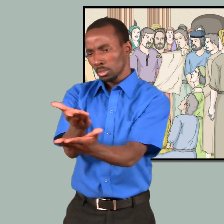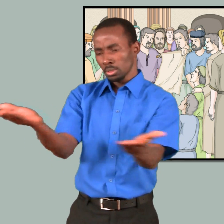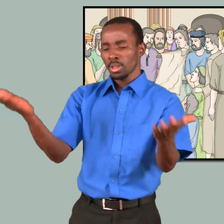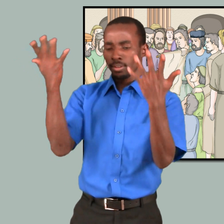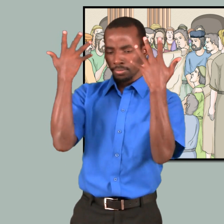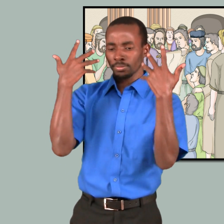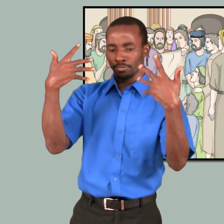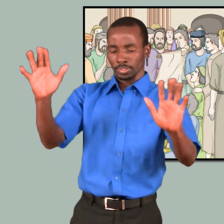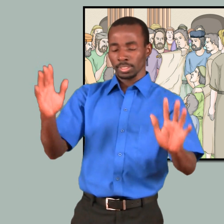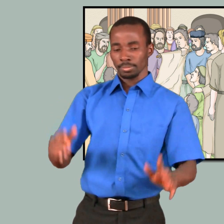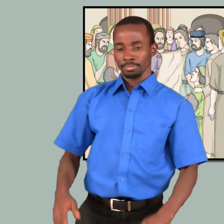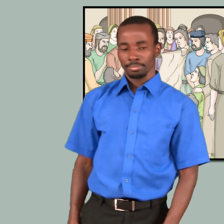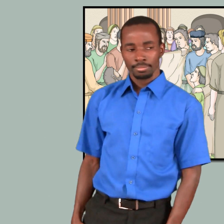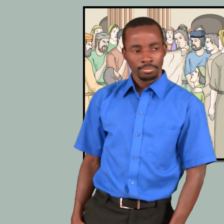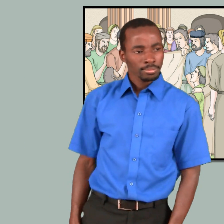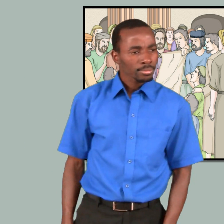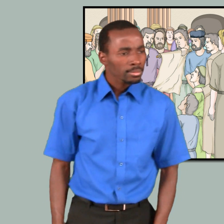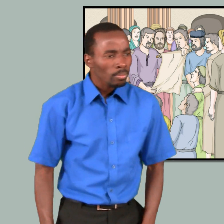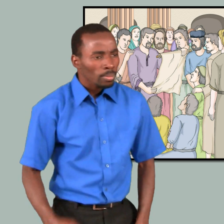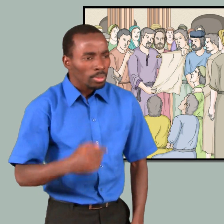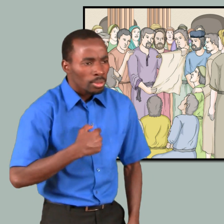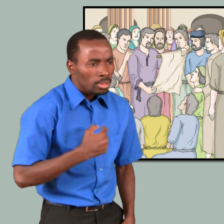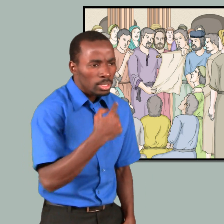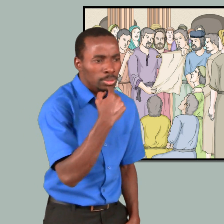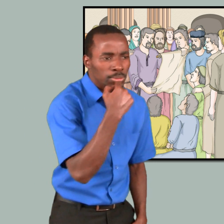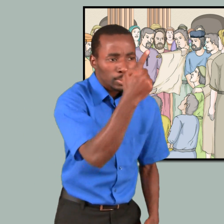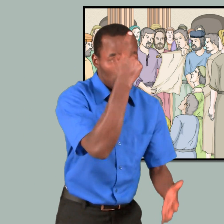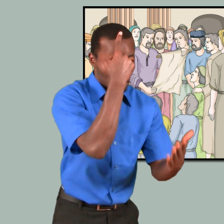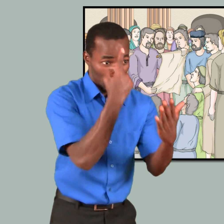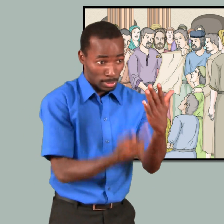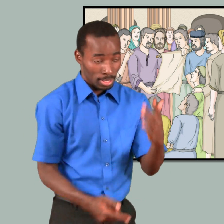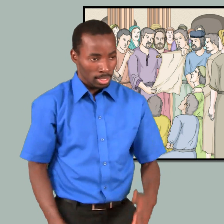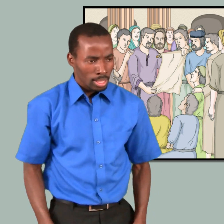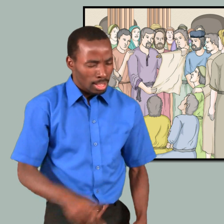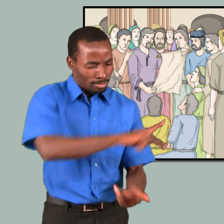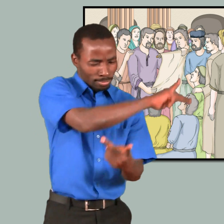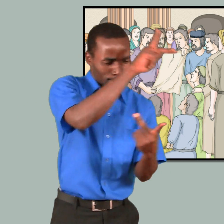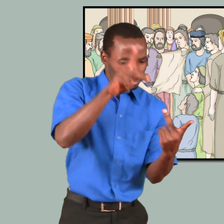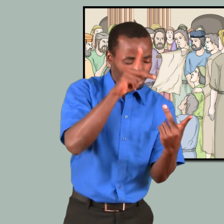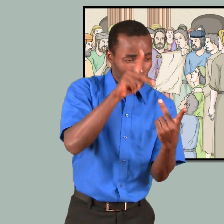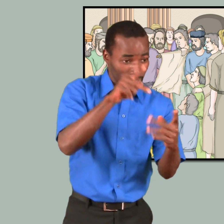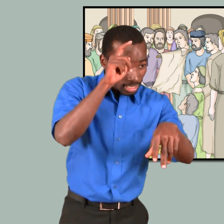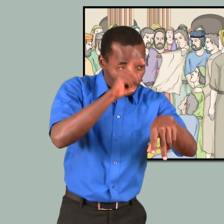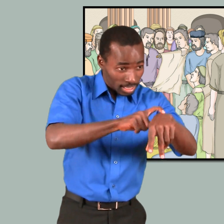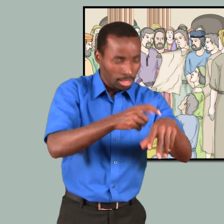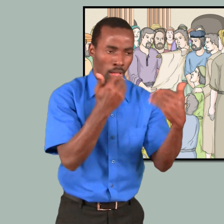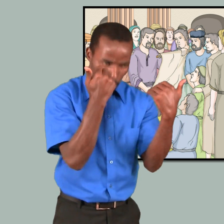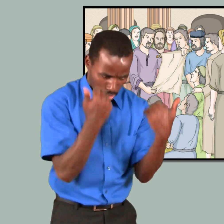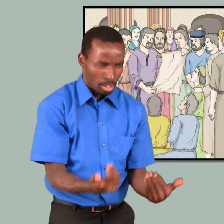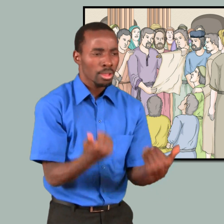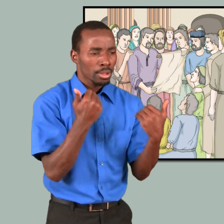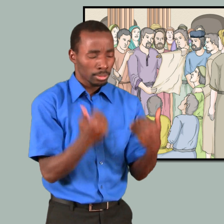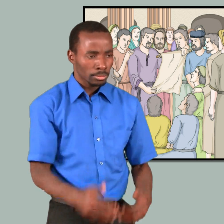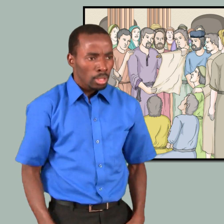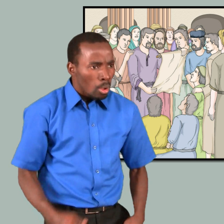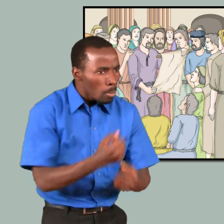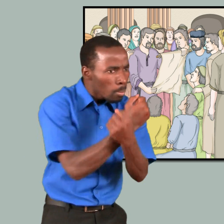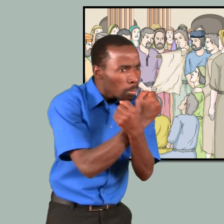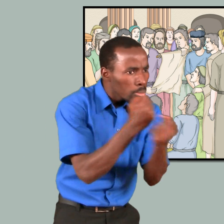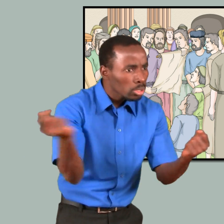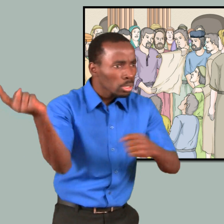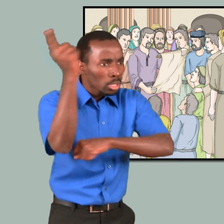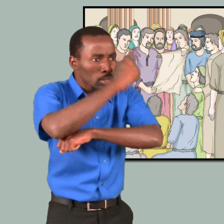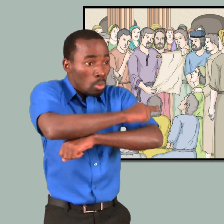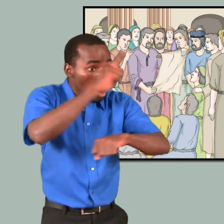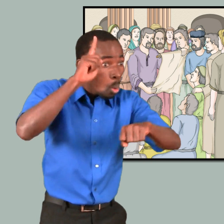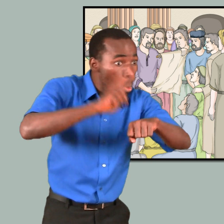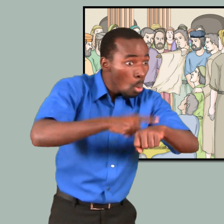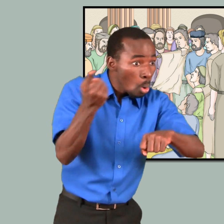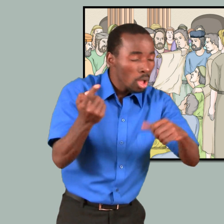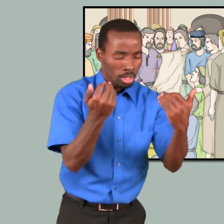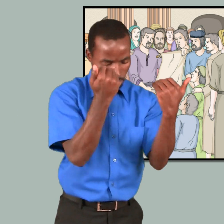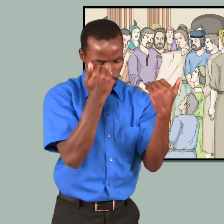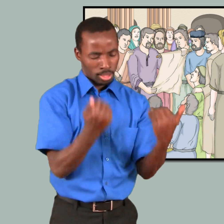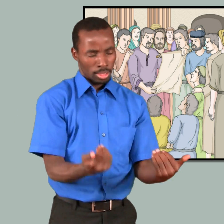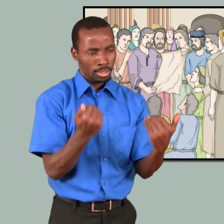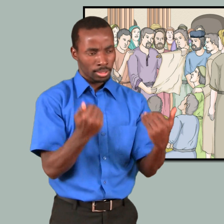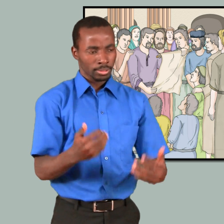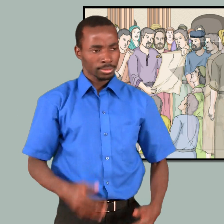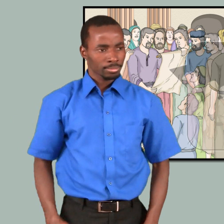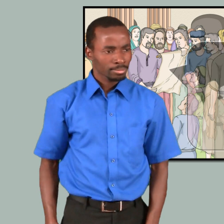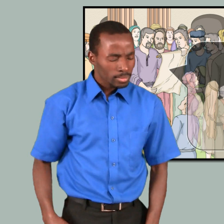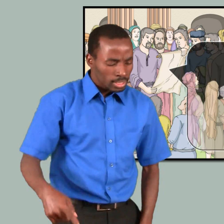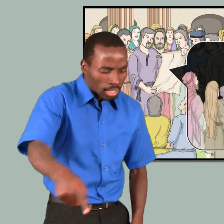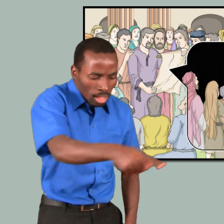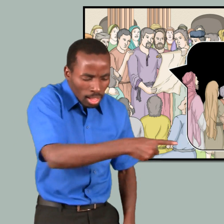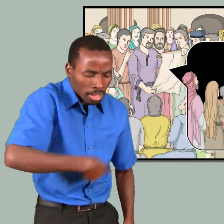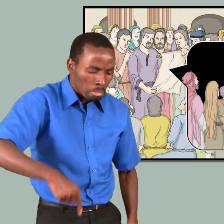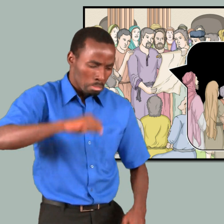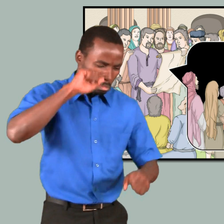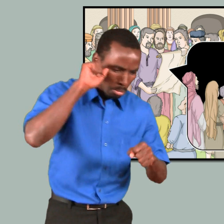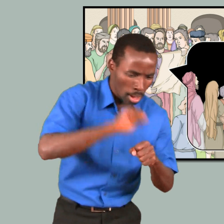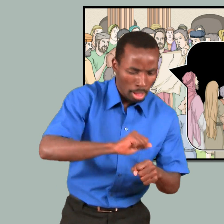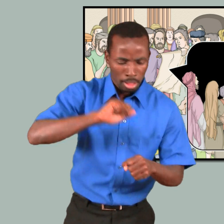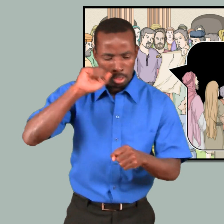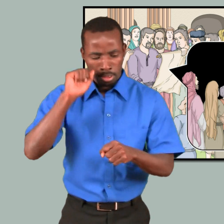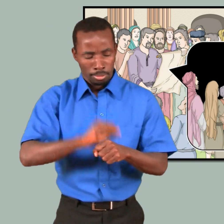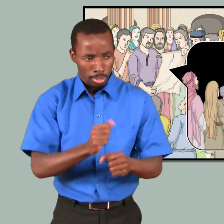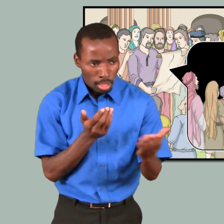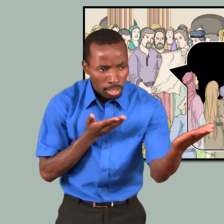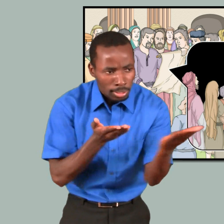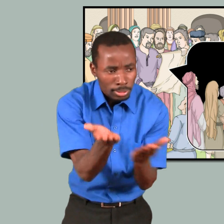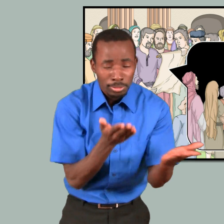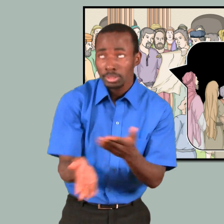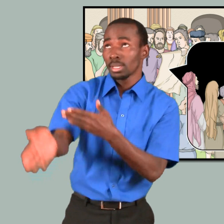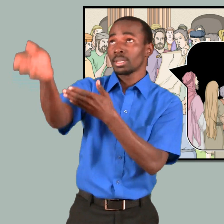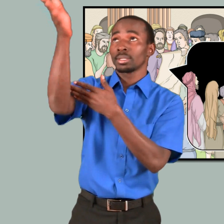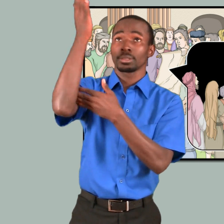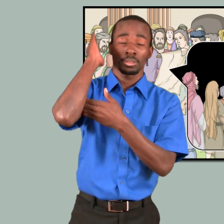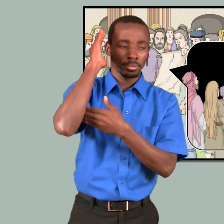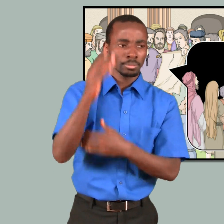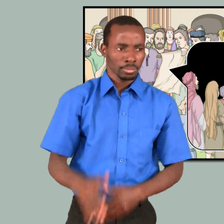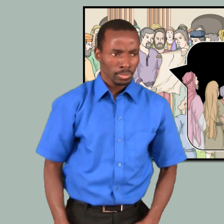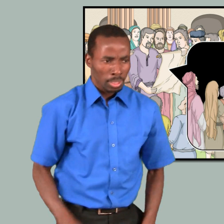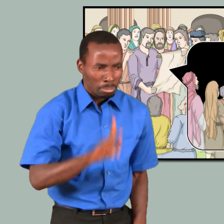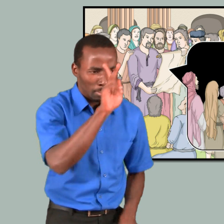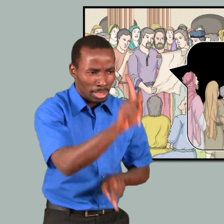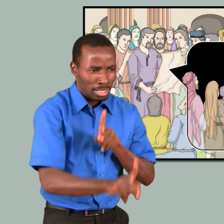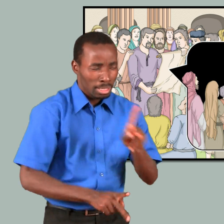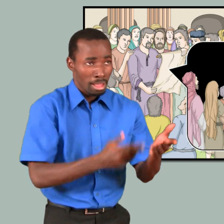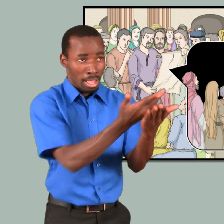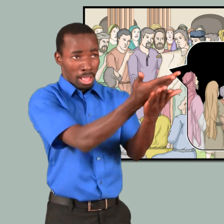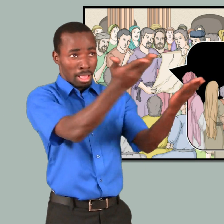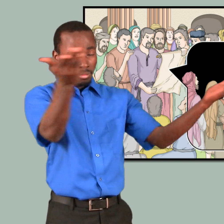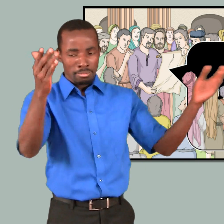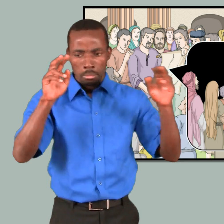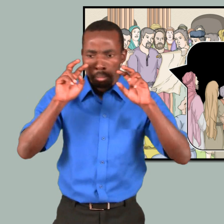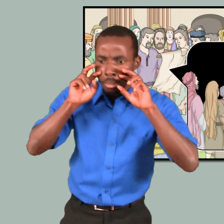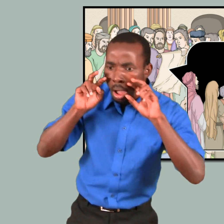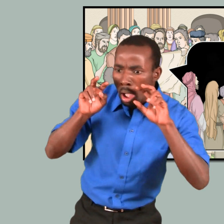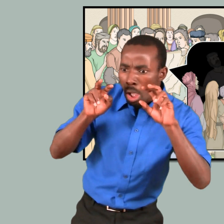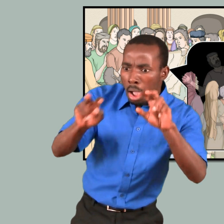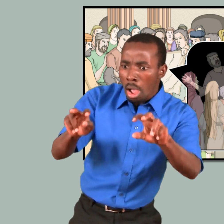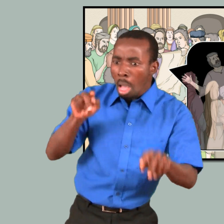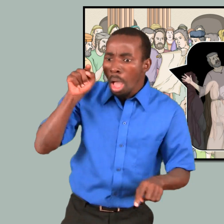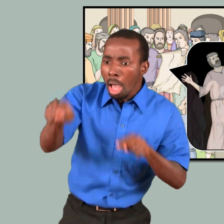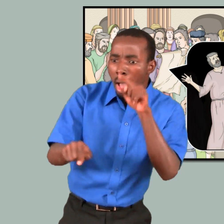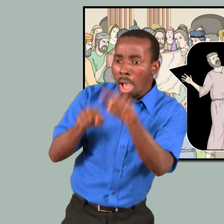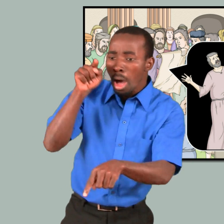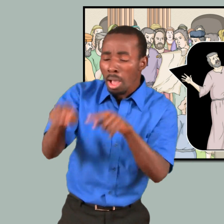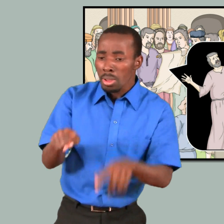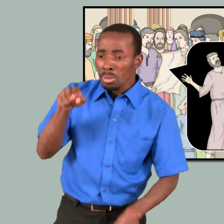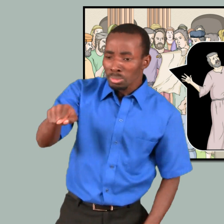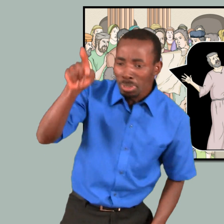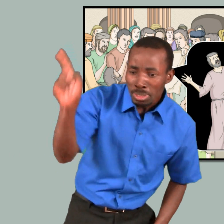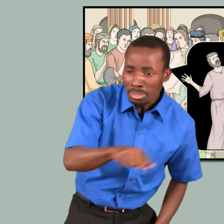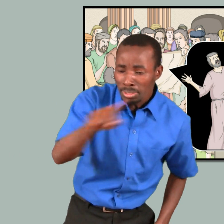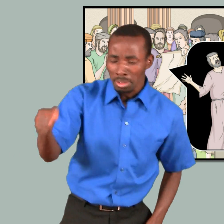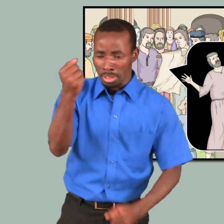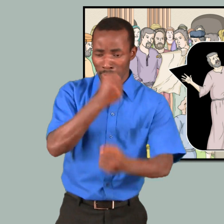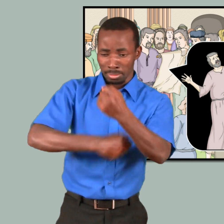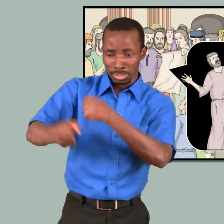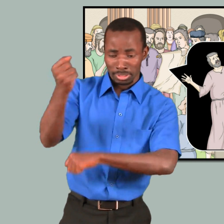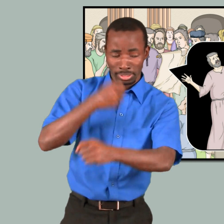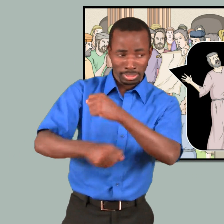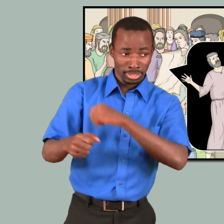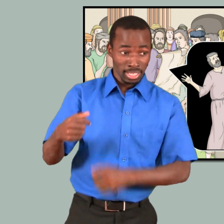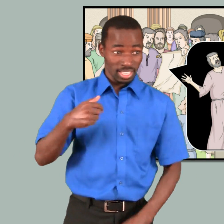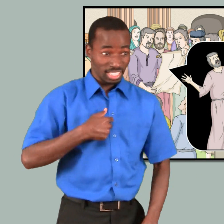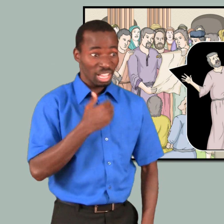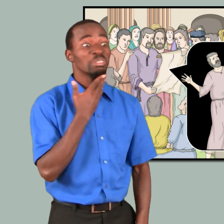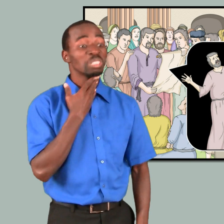Behold, now is the time of favor; now is the day of salvation!